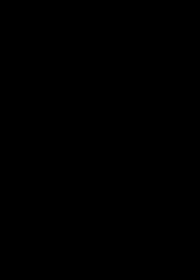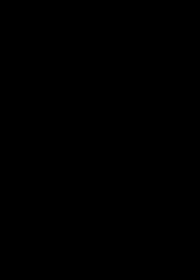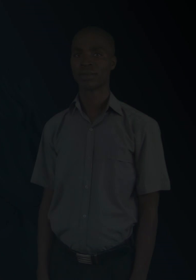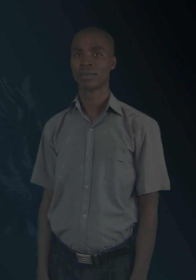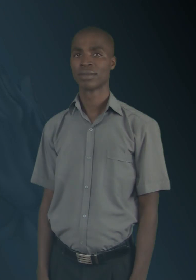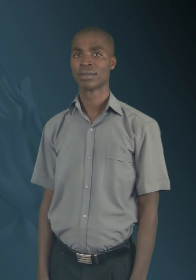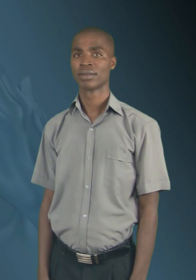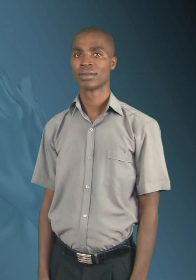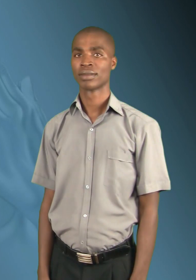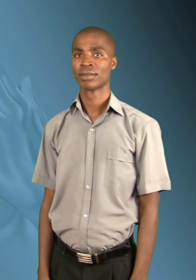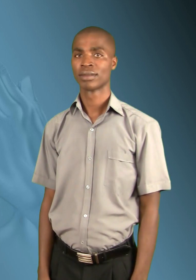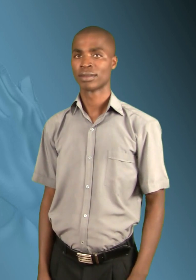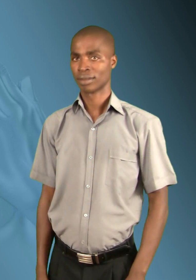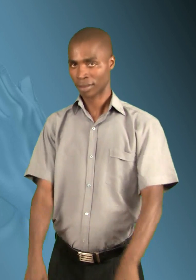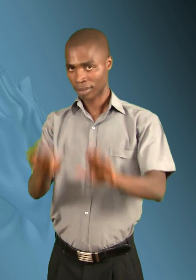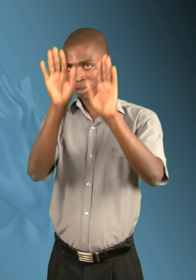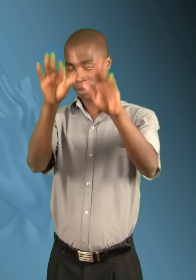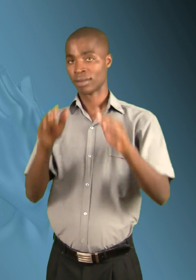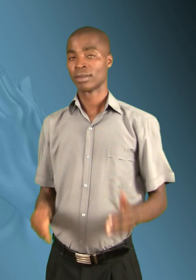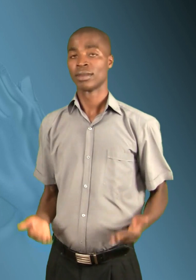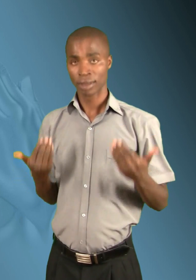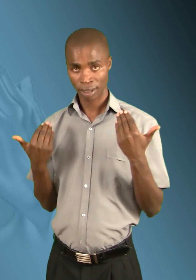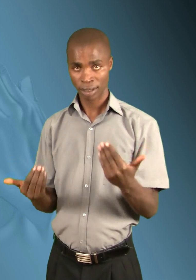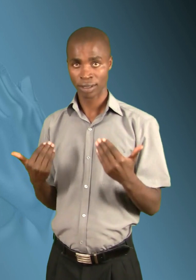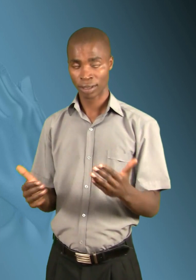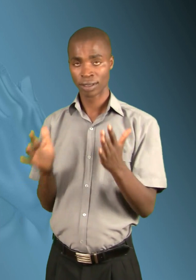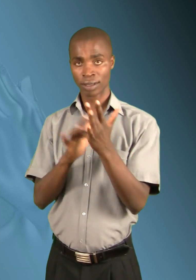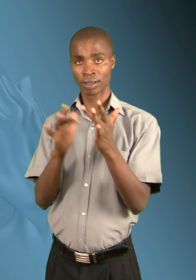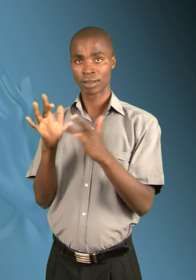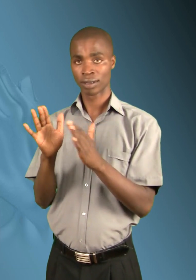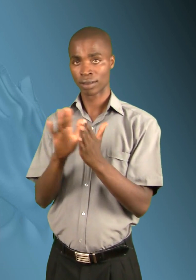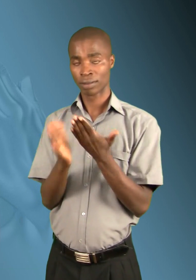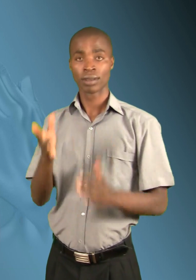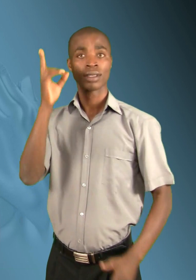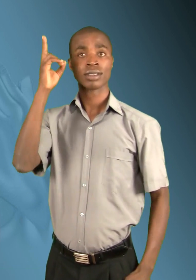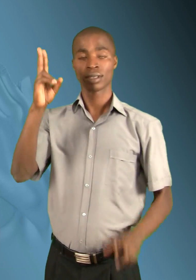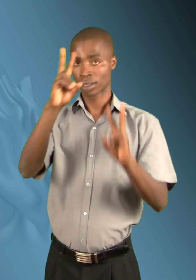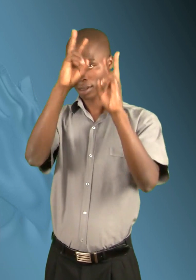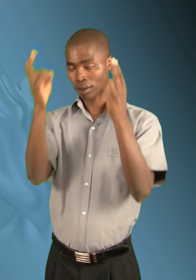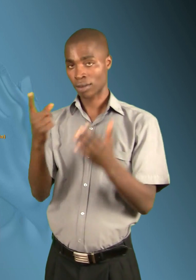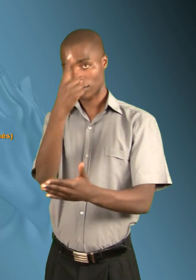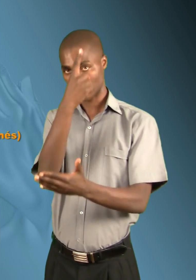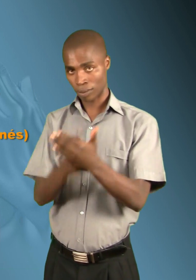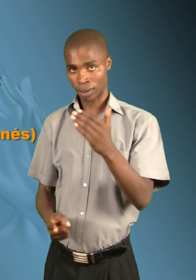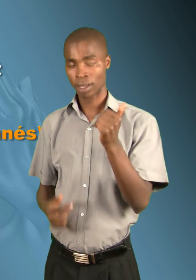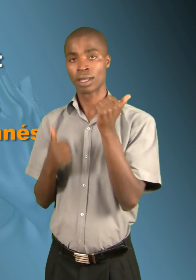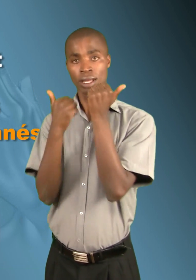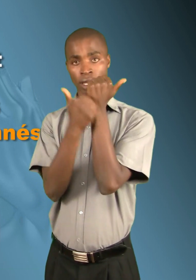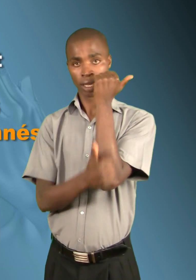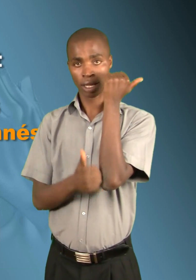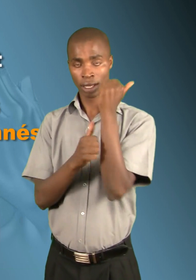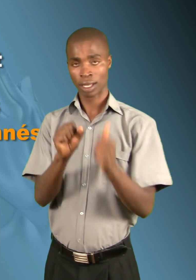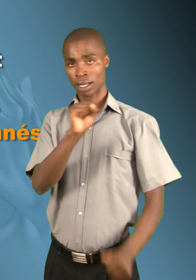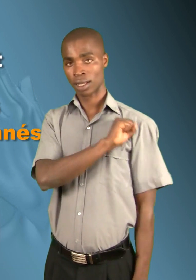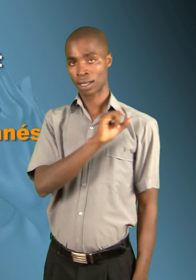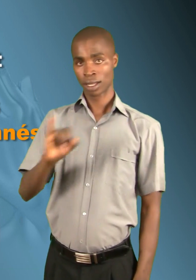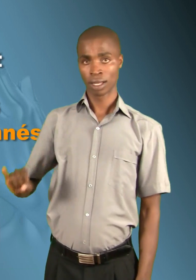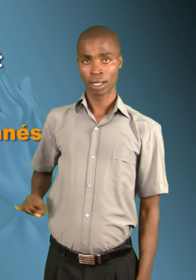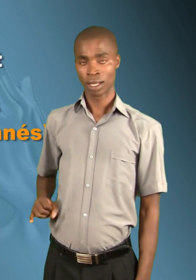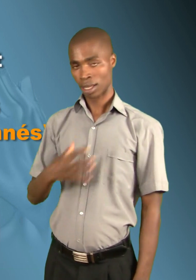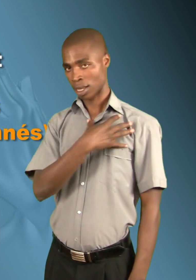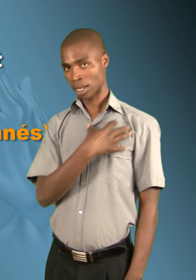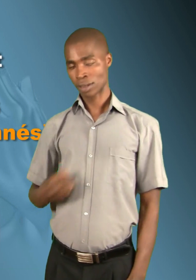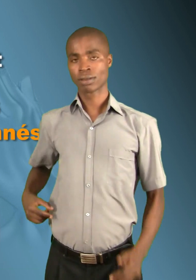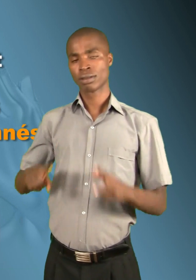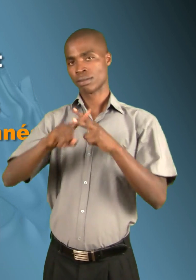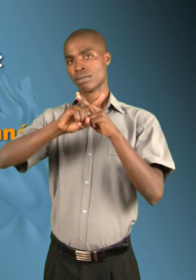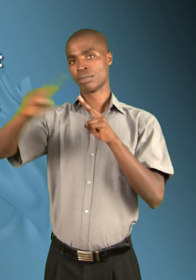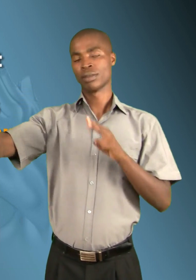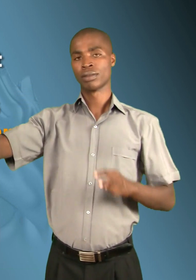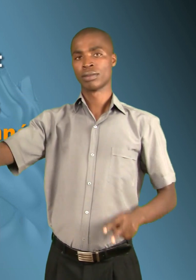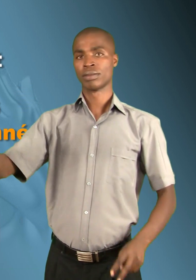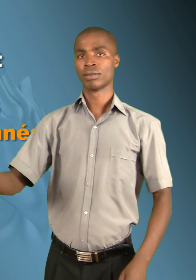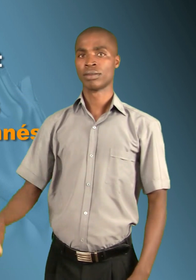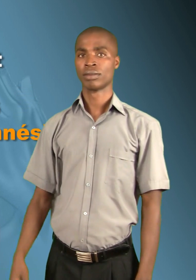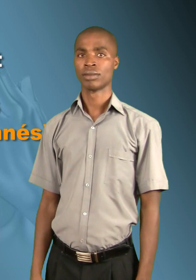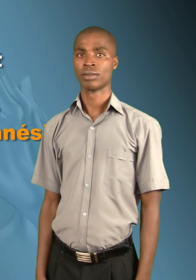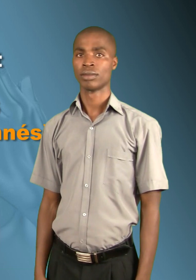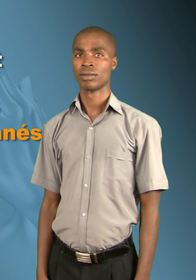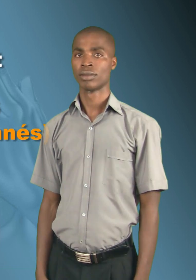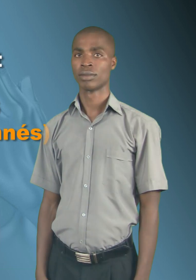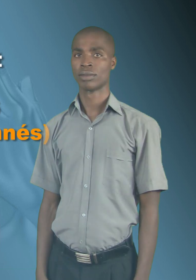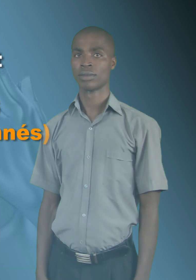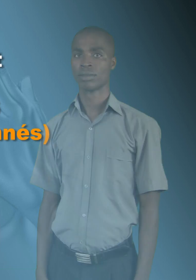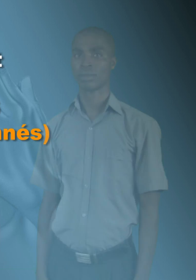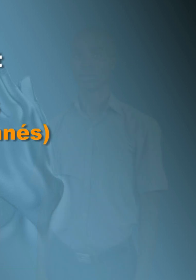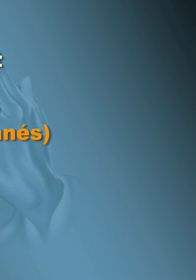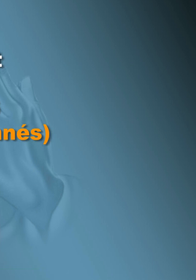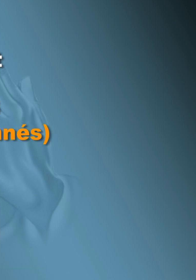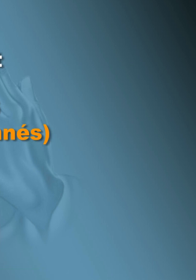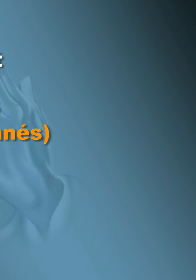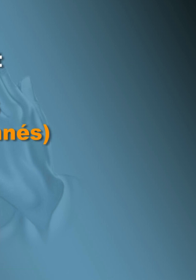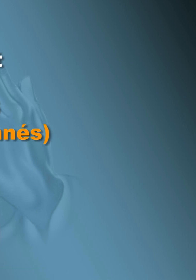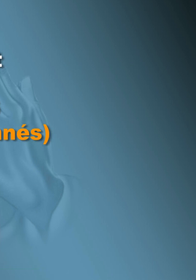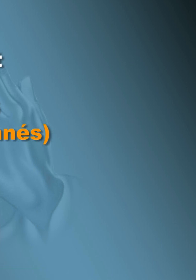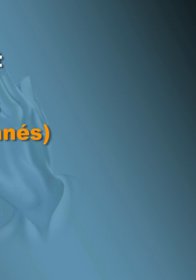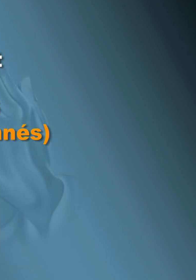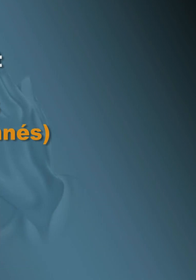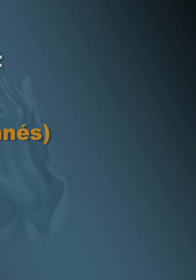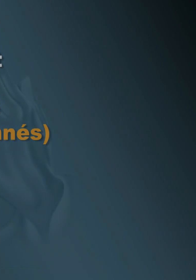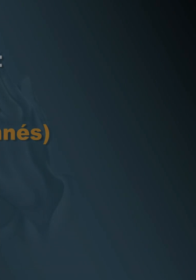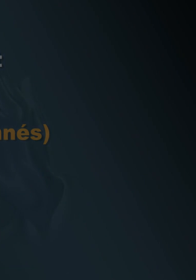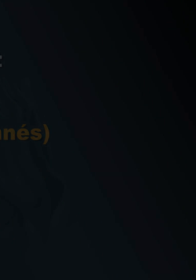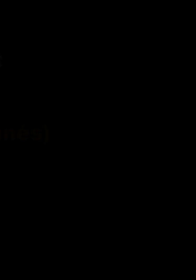Abram, Sarai and Hagar